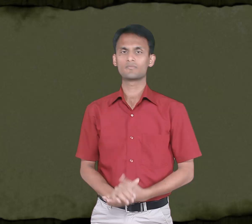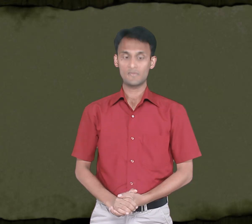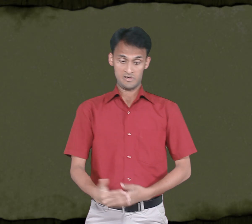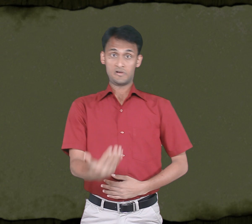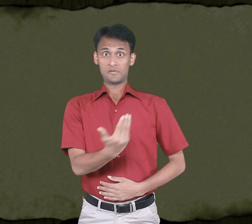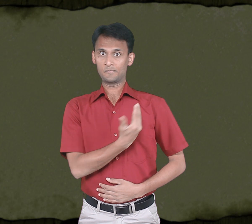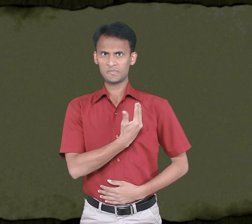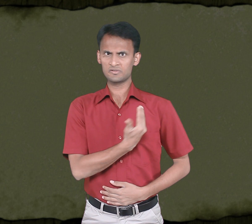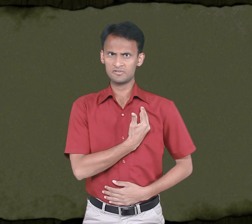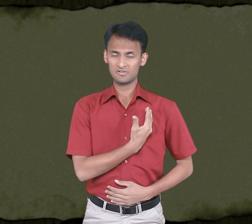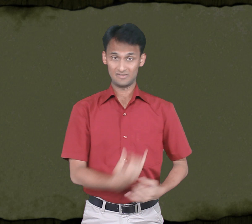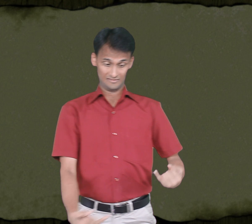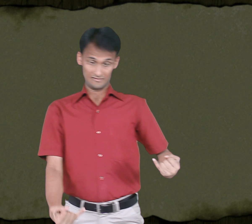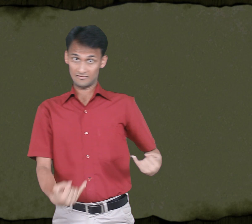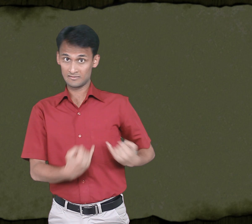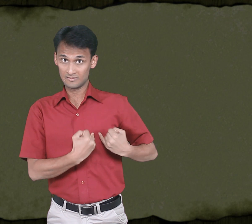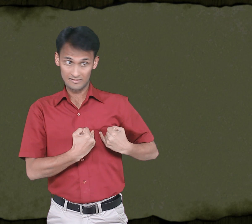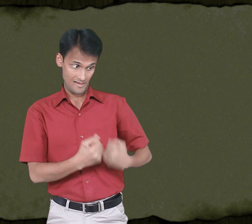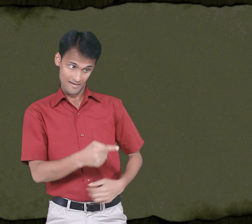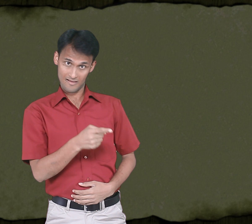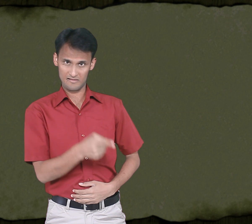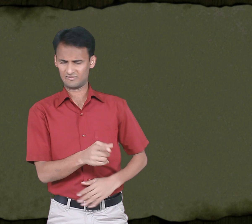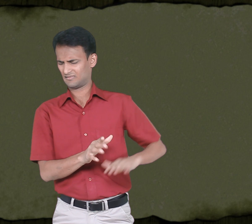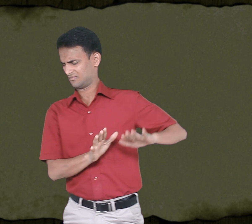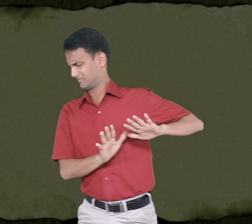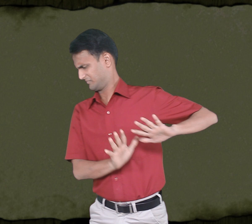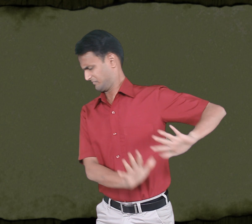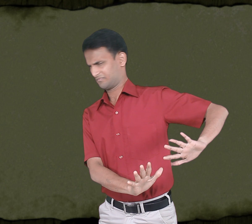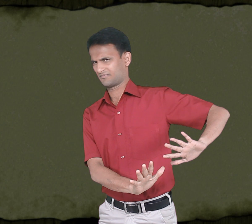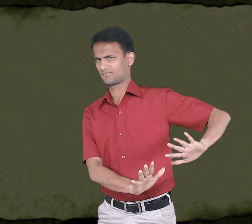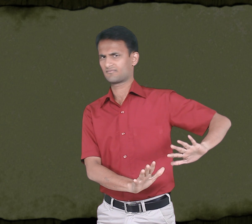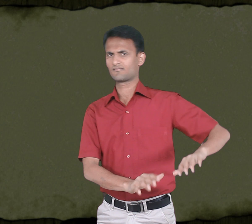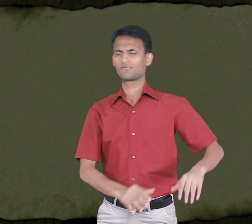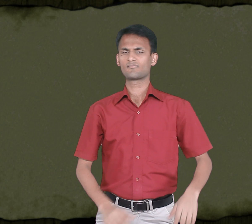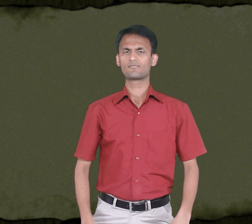Avoid sexual sins